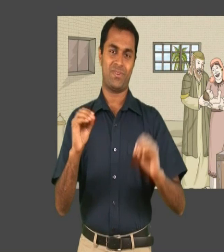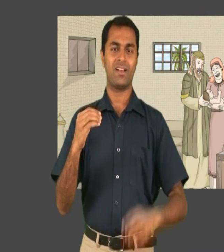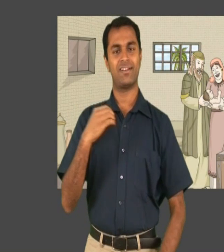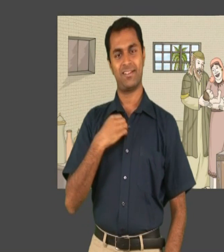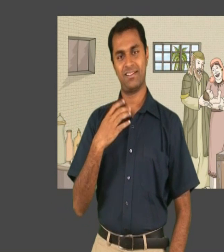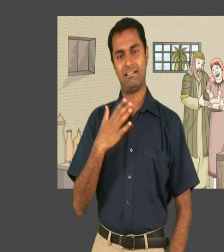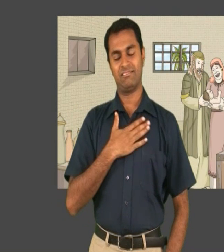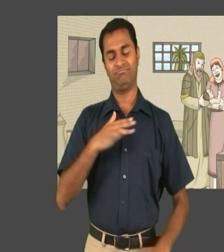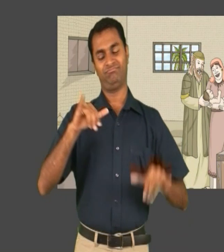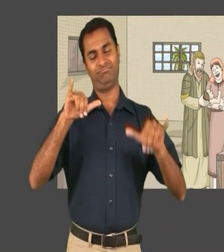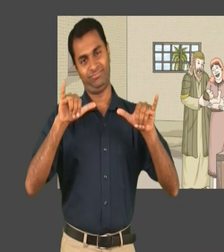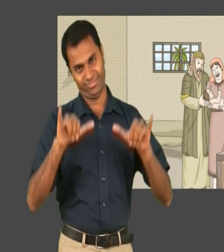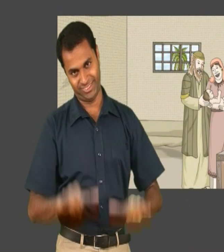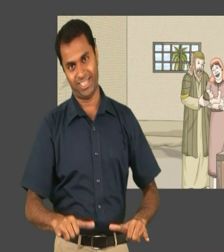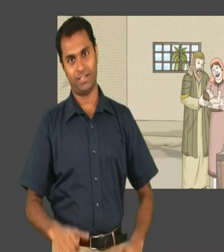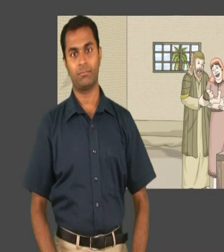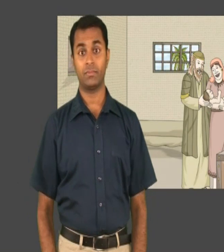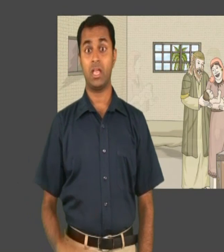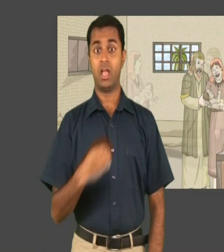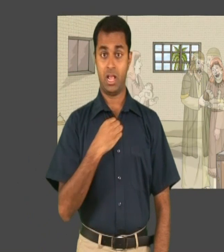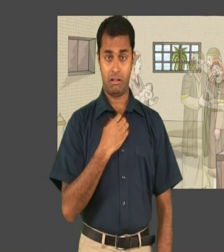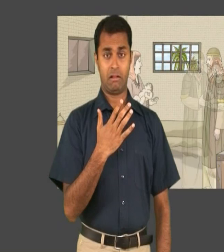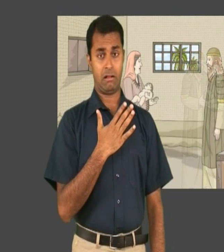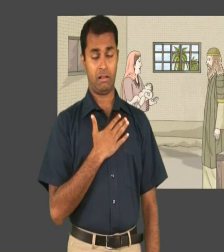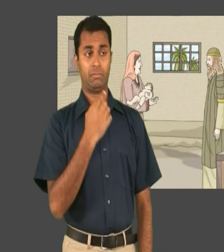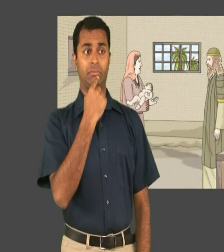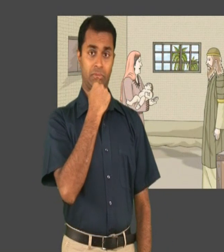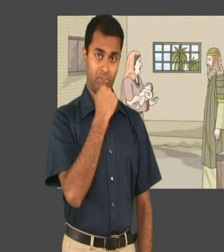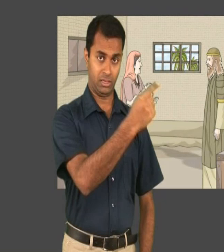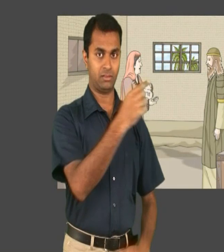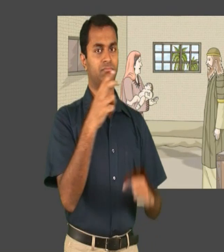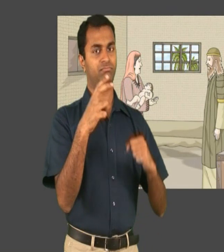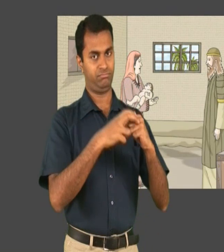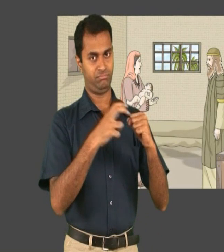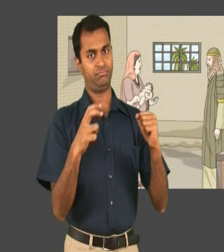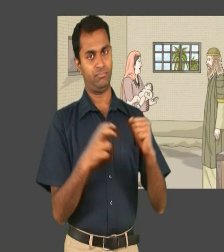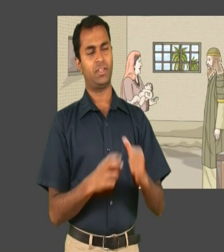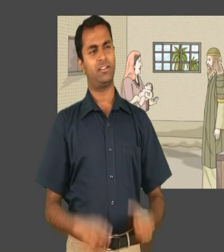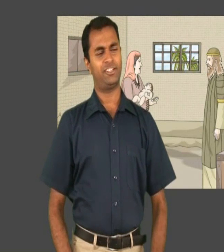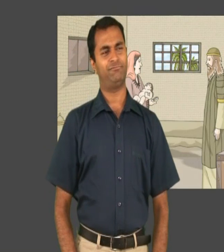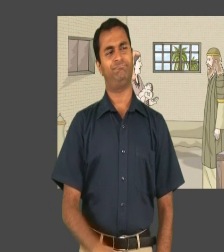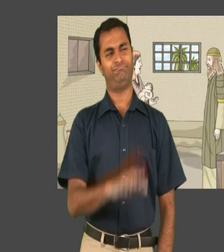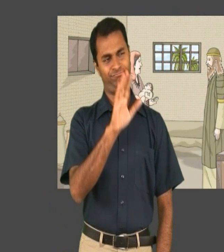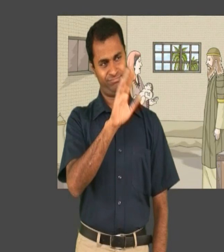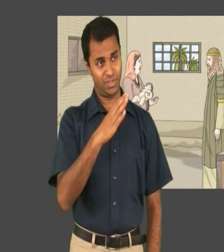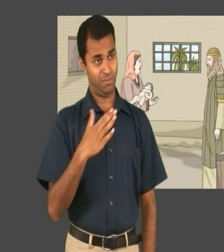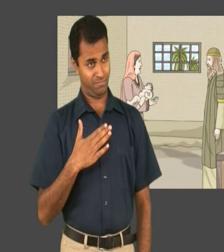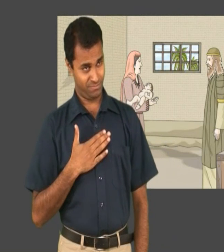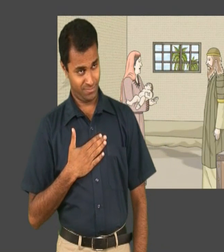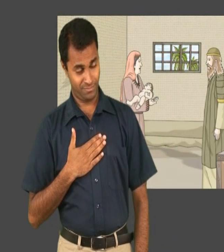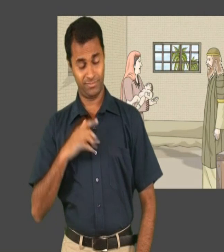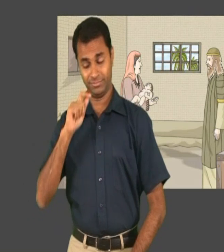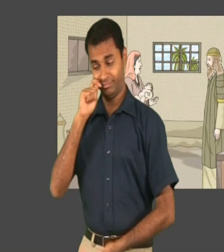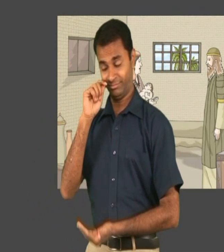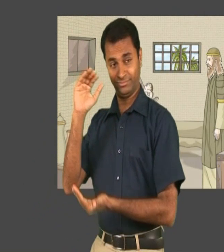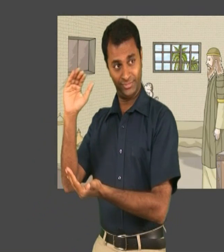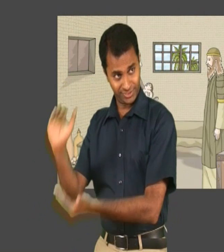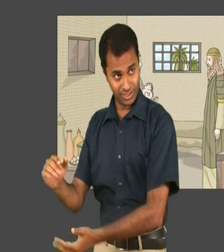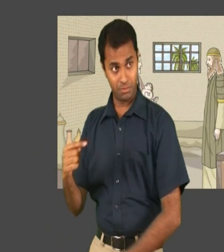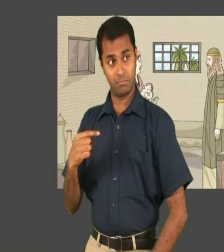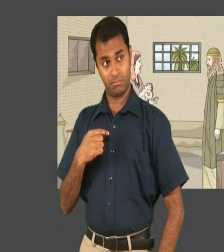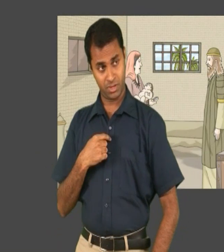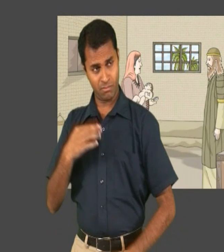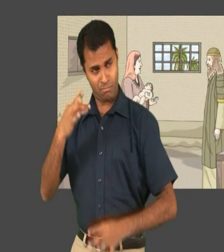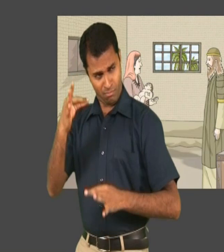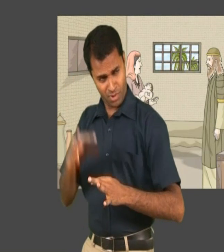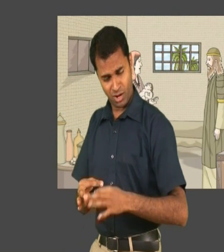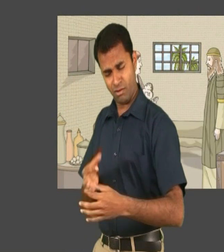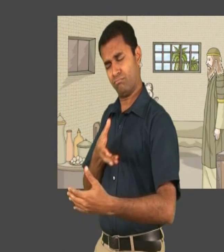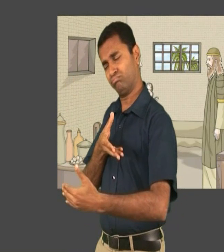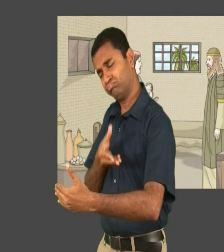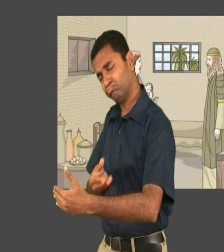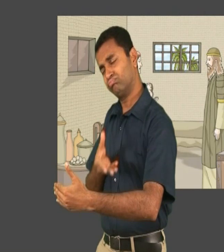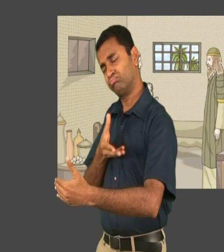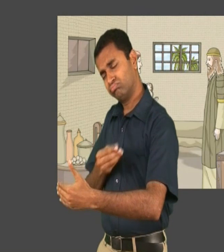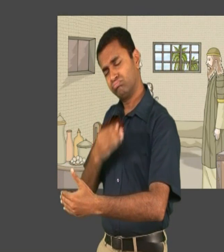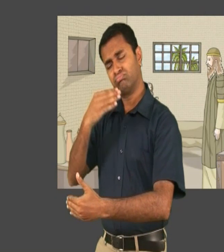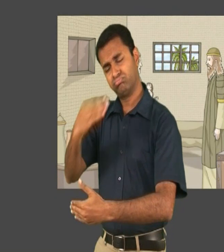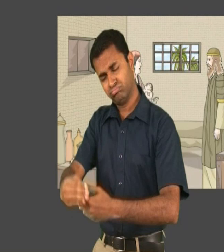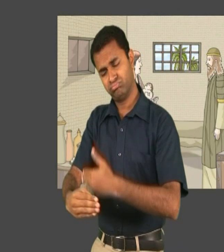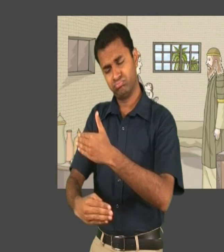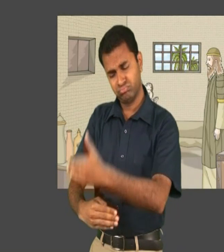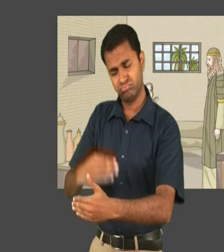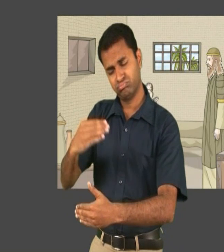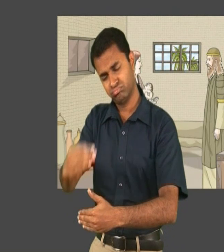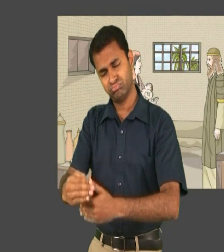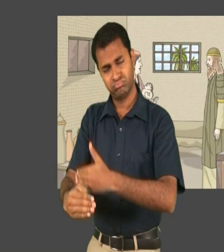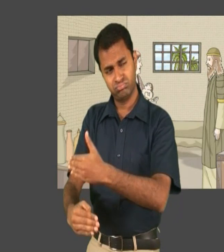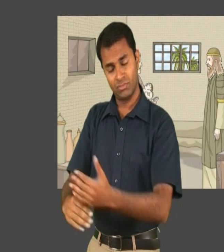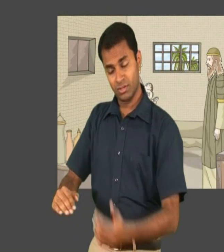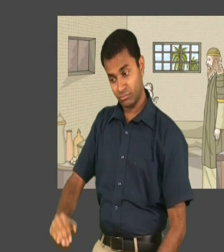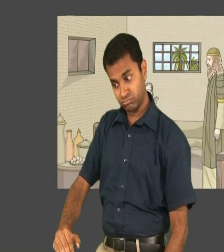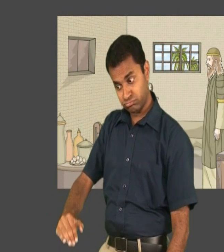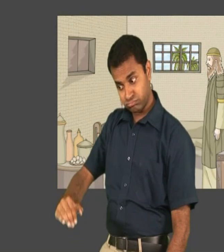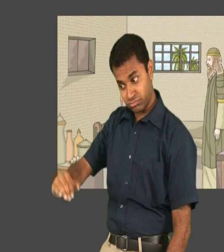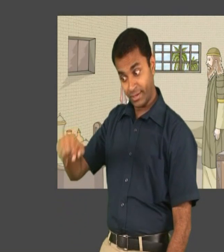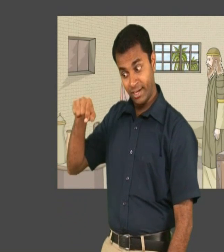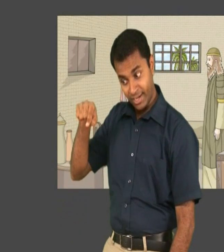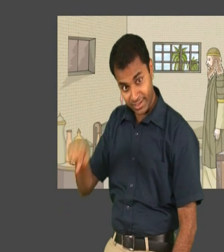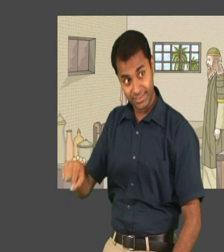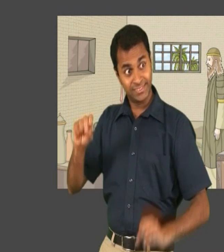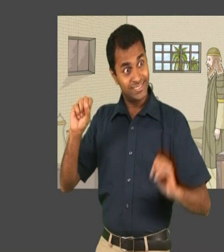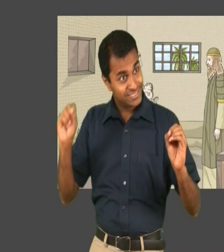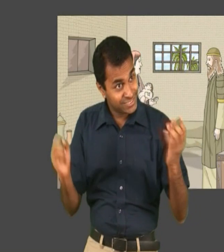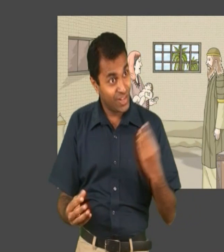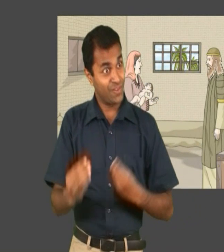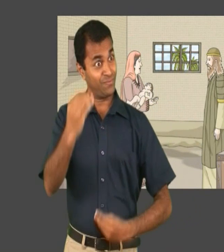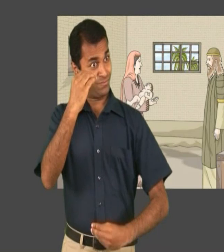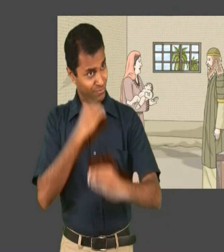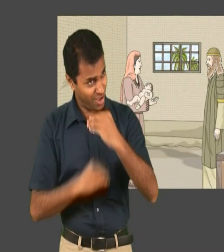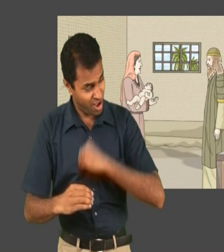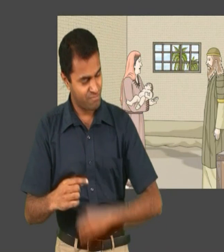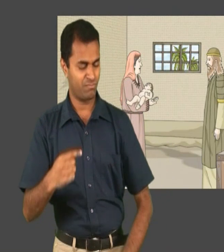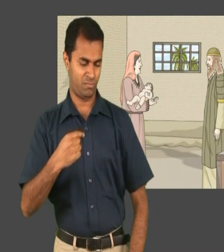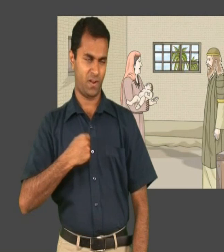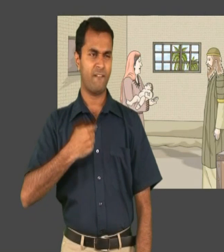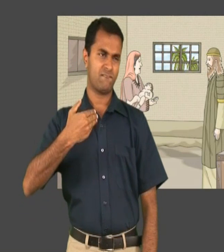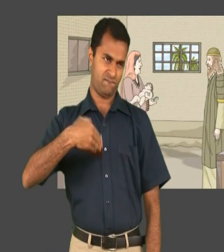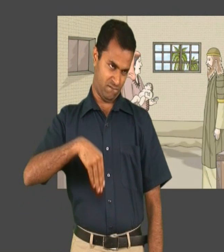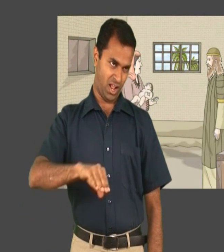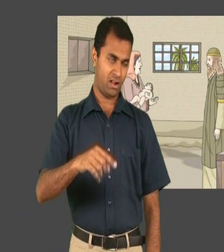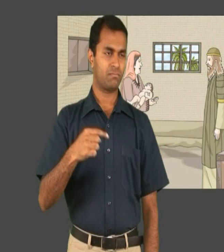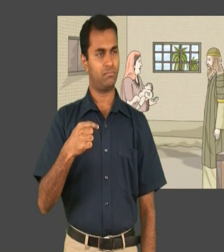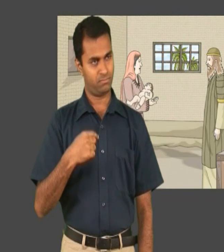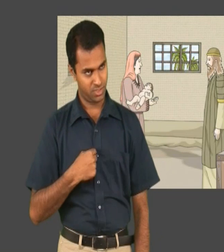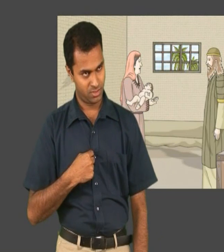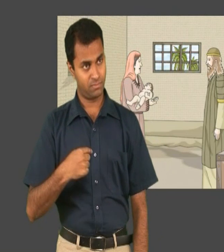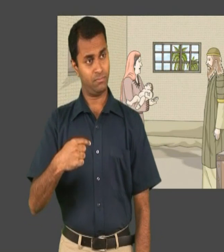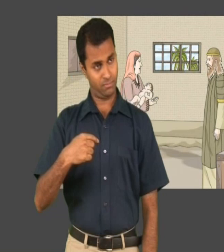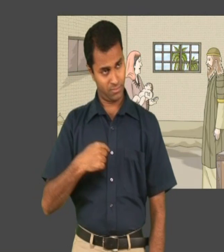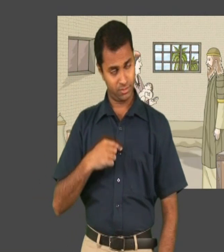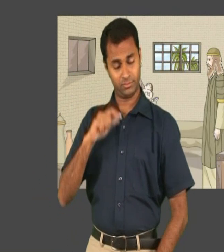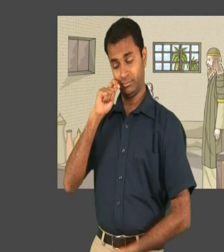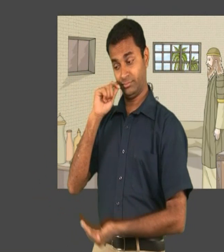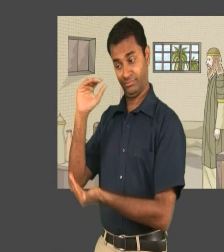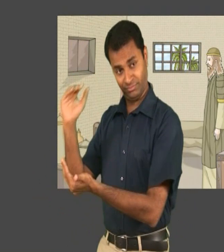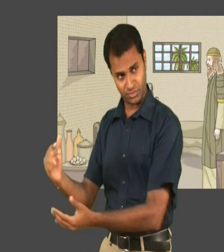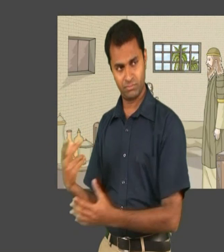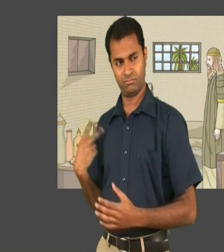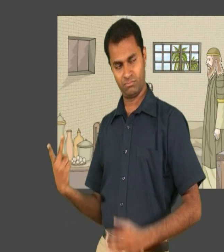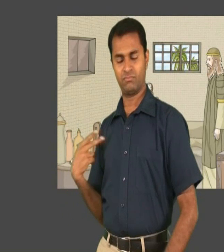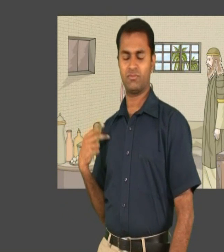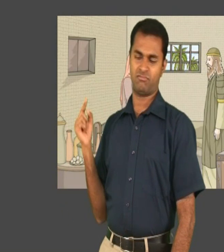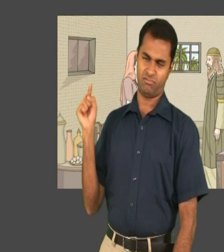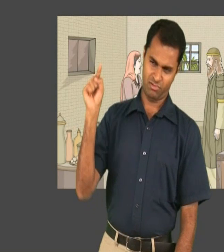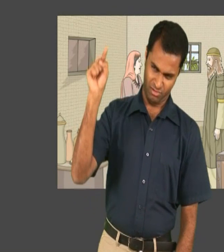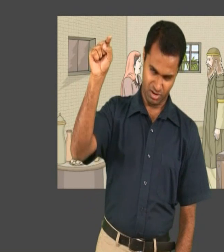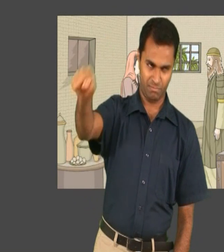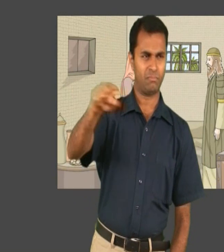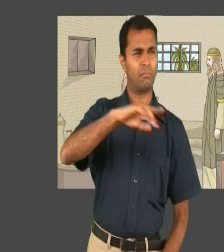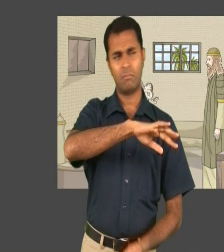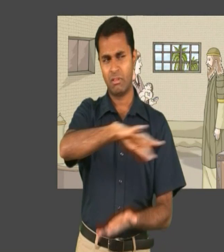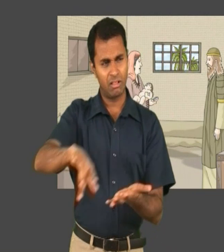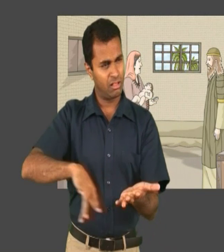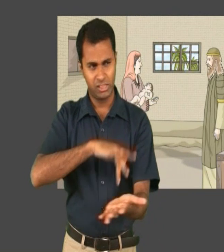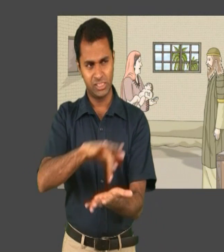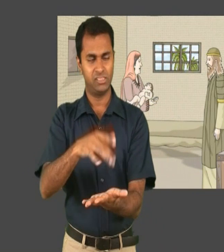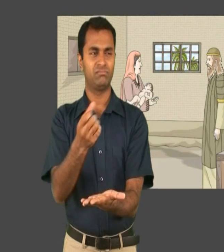Then Elkanah and all his house went up to make the annual sacrifice to the LORD and to fulfill his vow, but Hannah did not go.